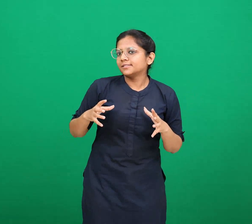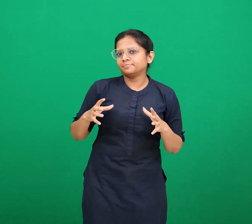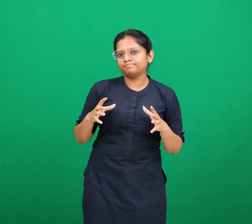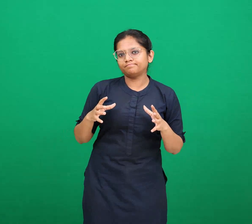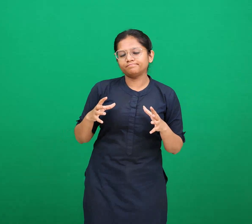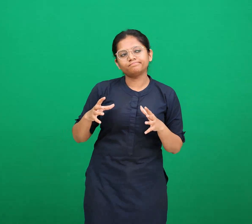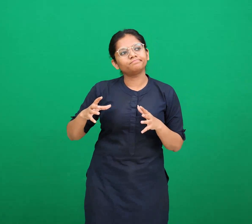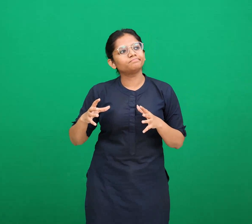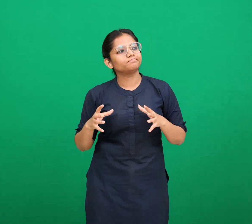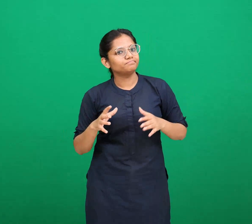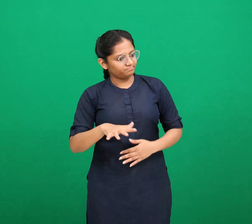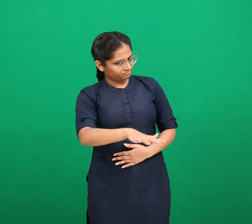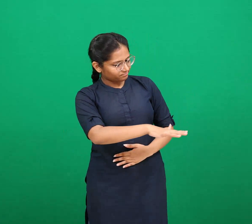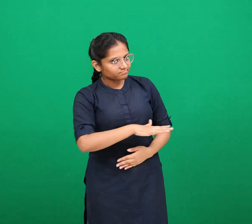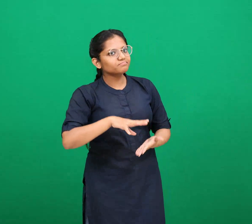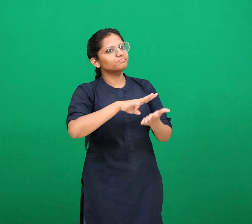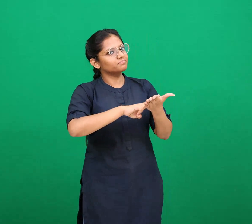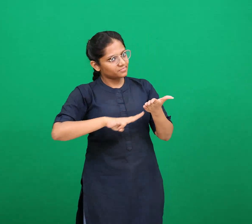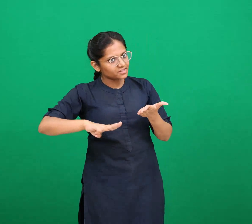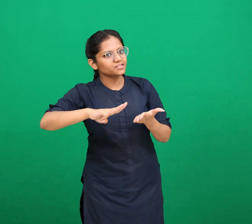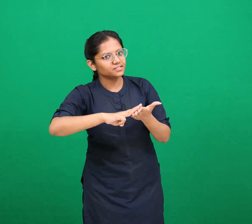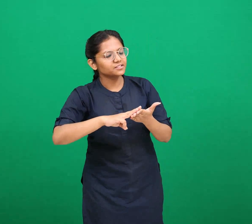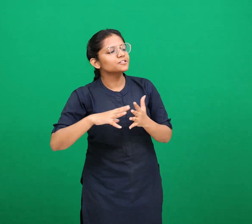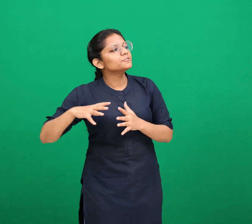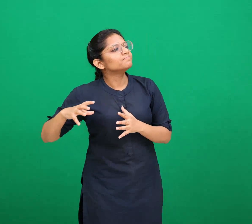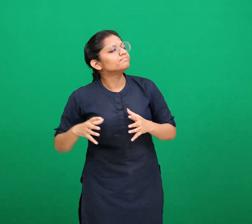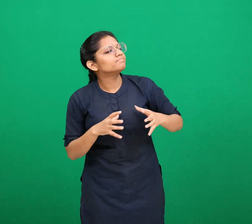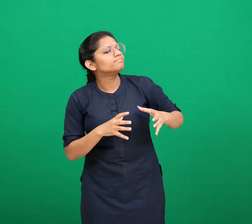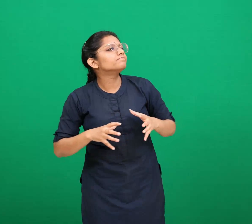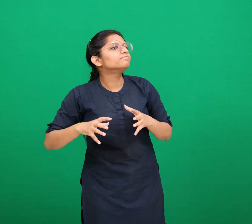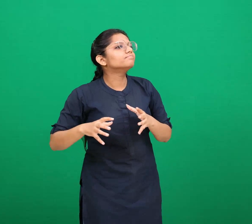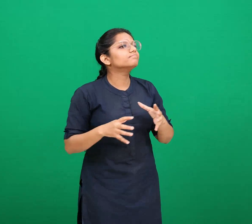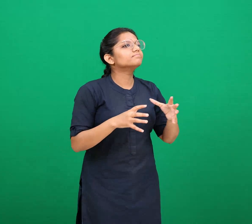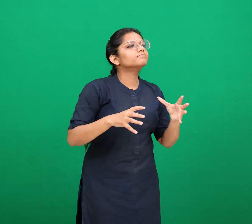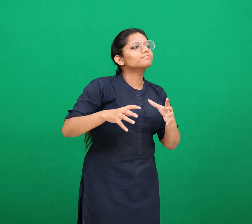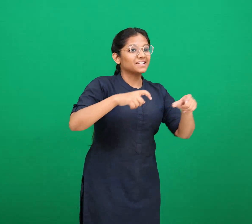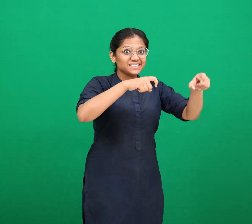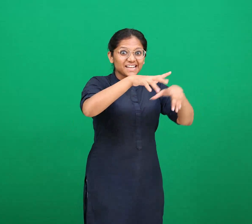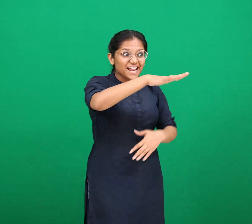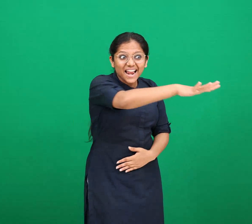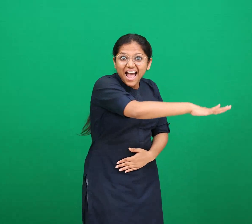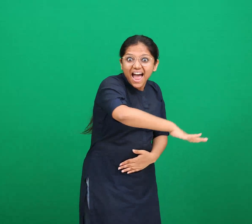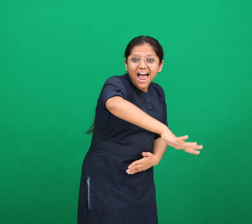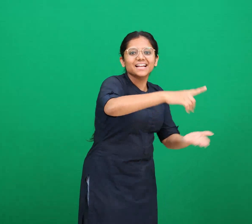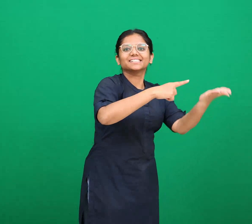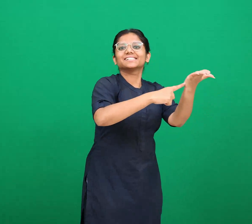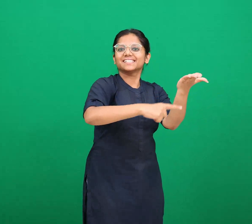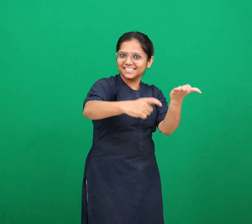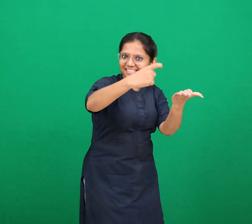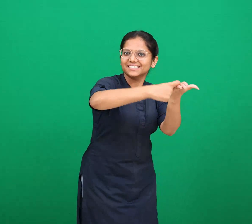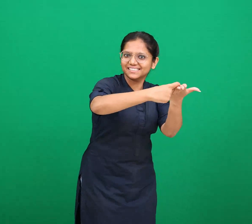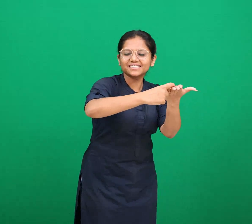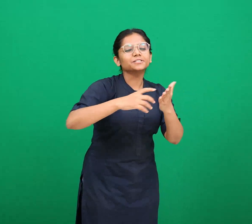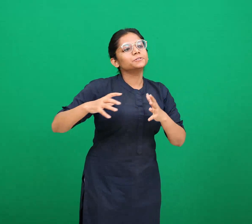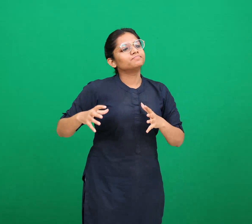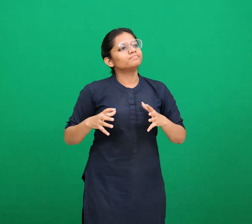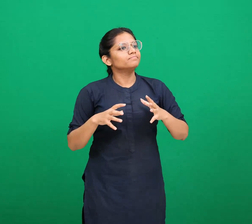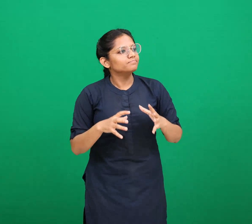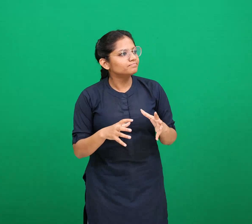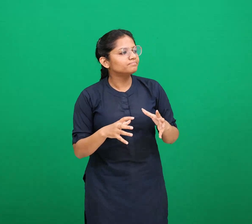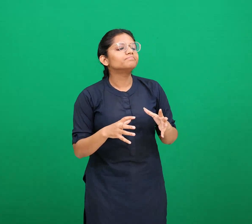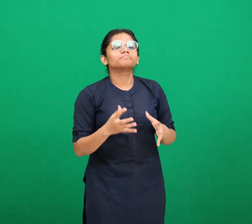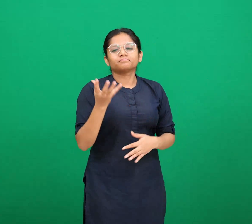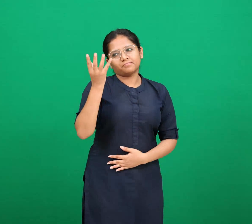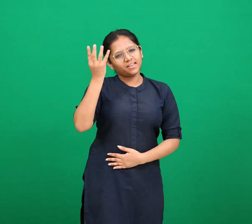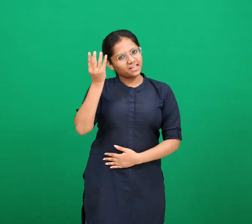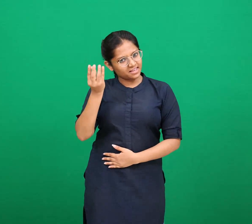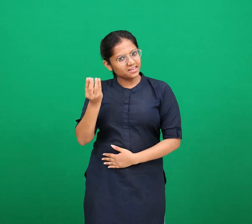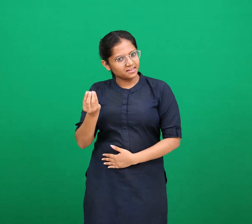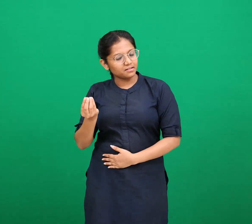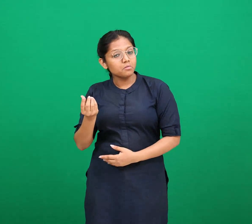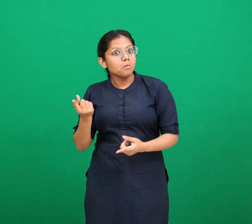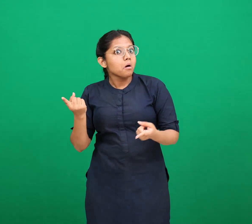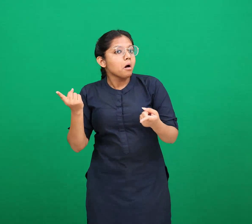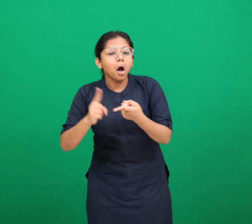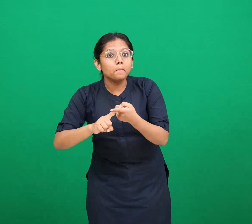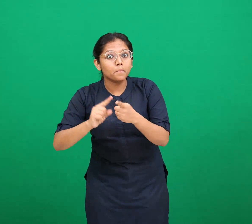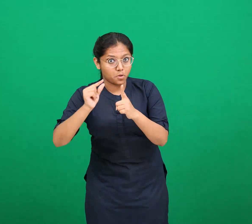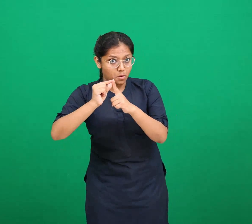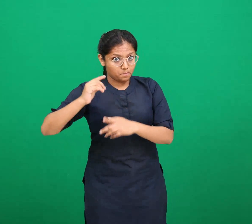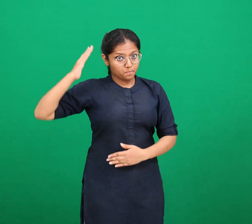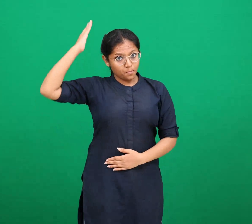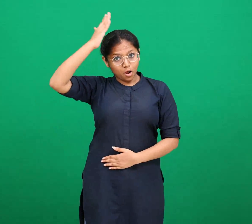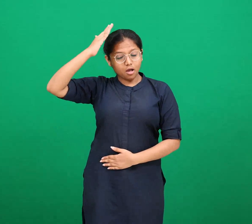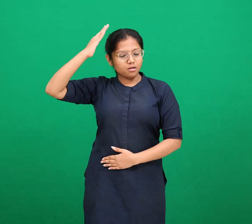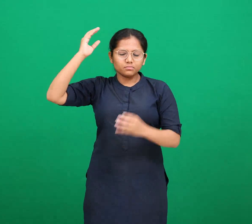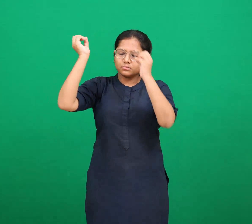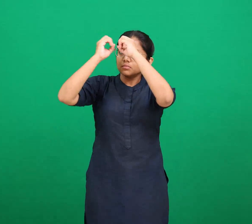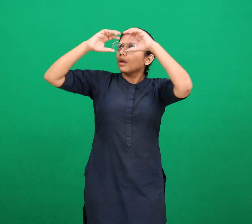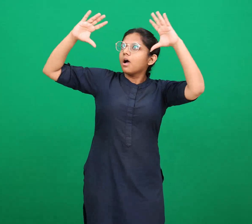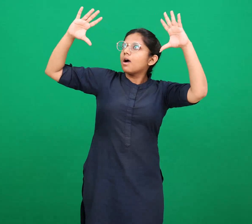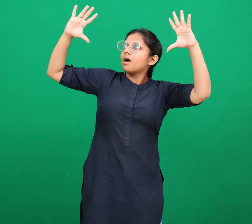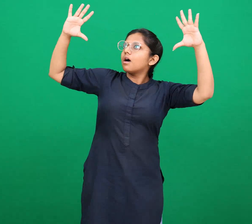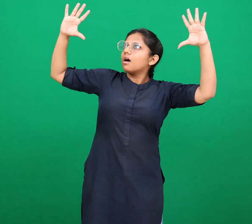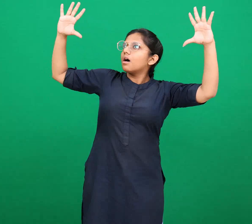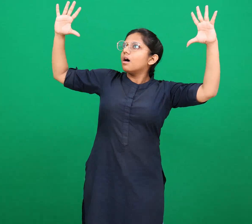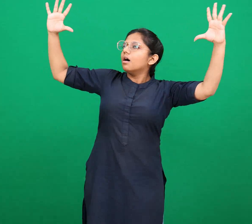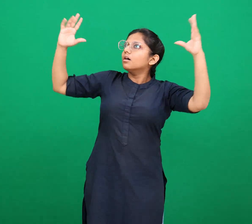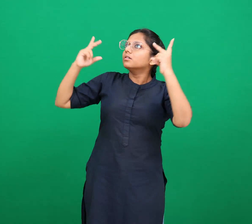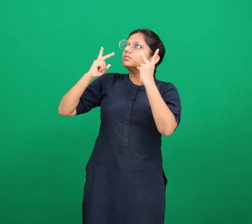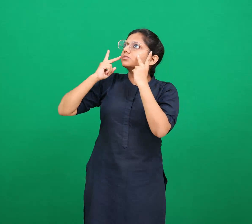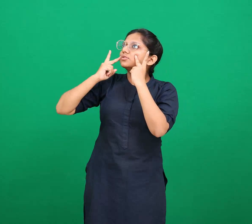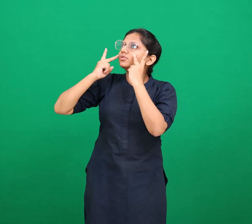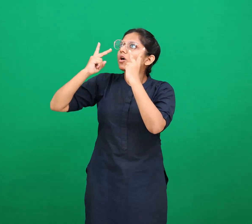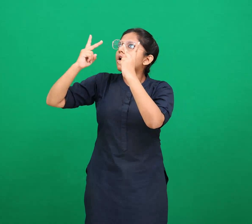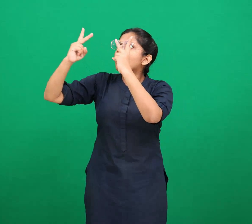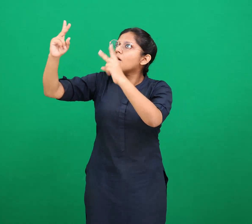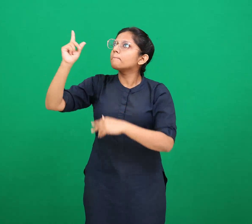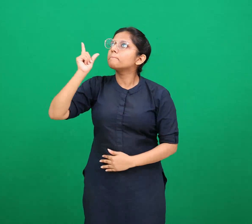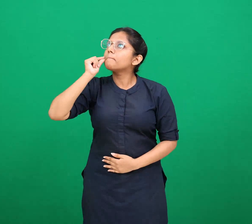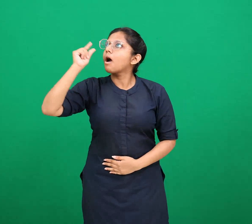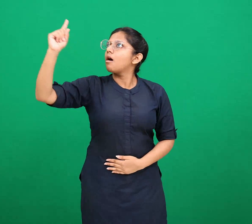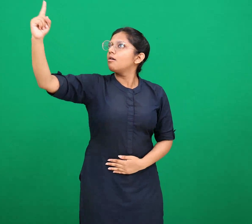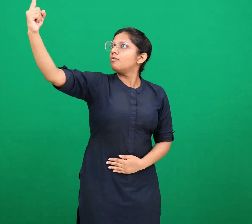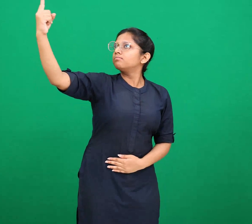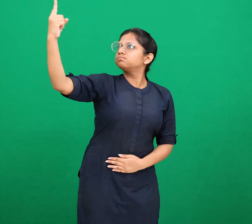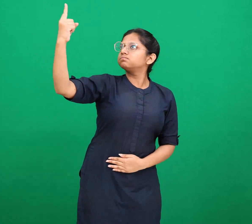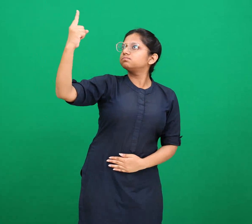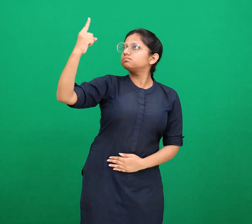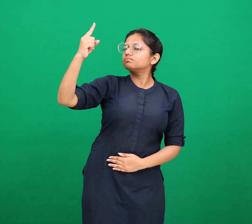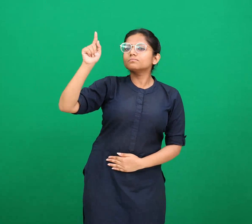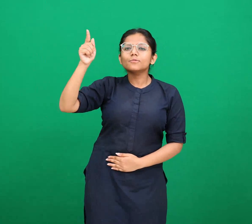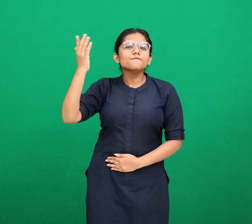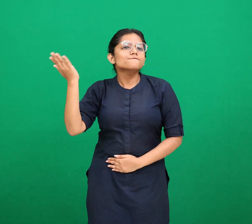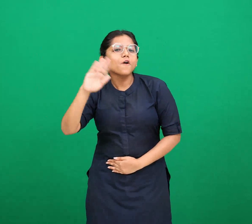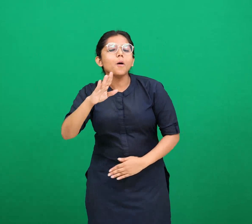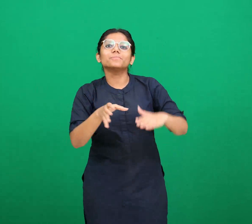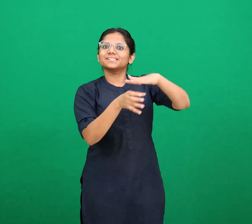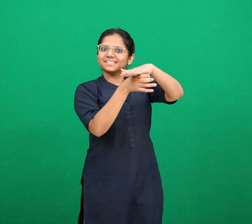So they passed by Mysia and went down to Troas.